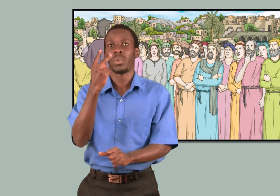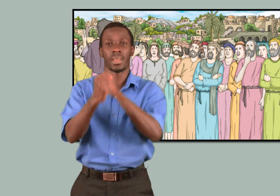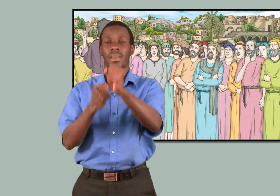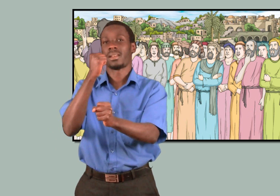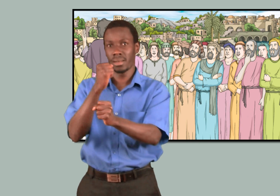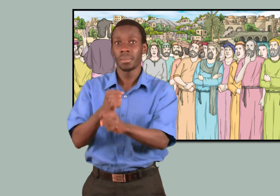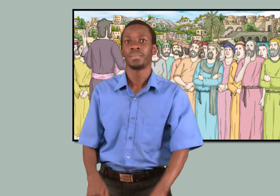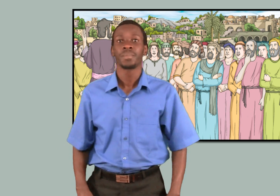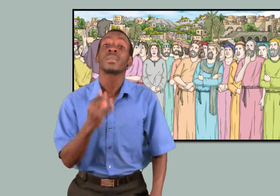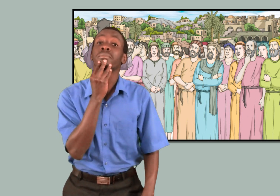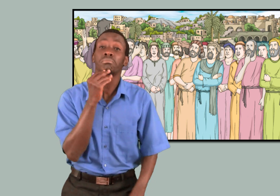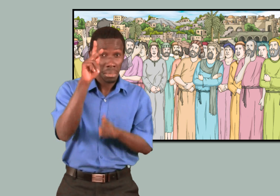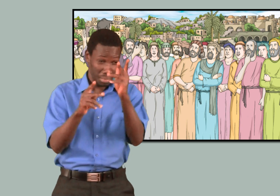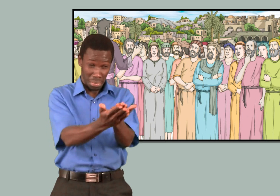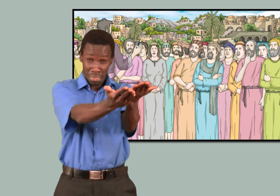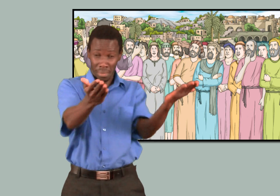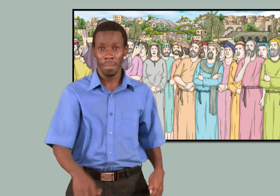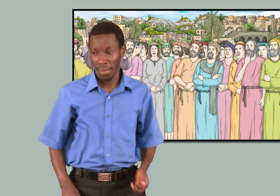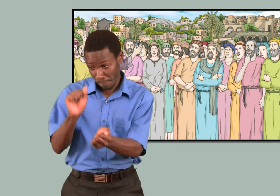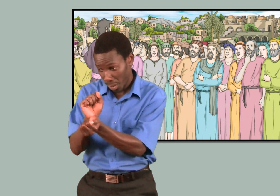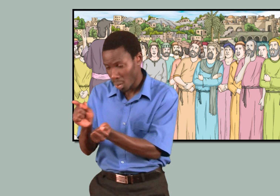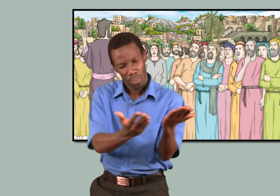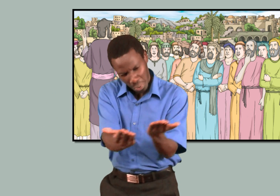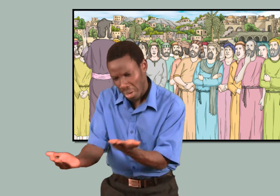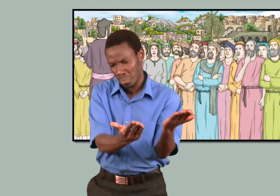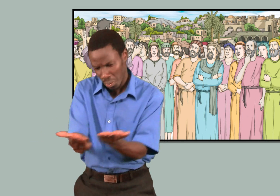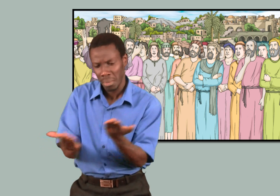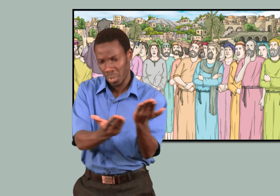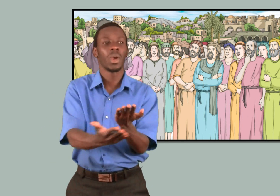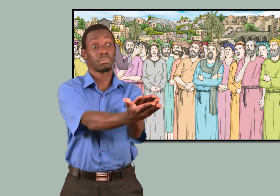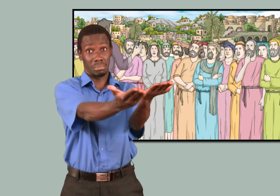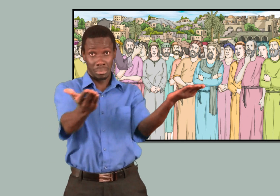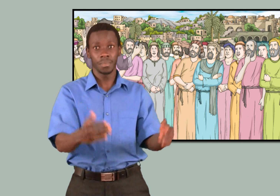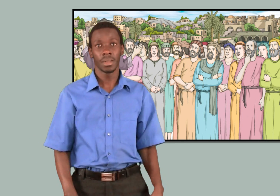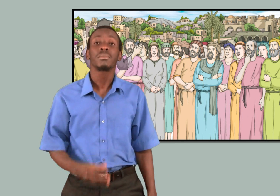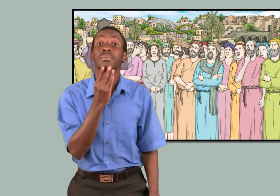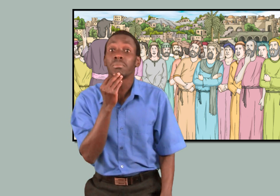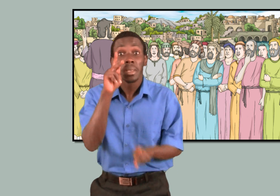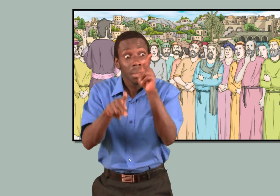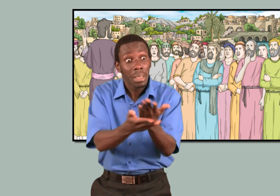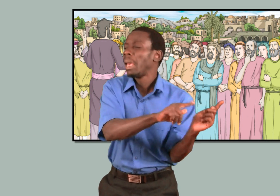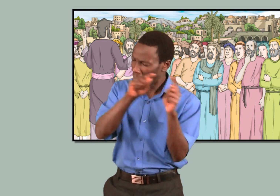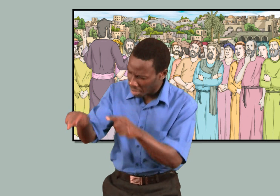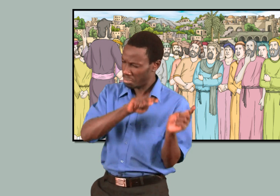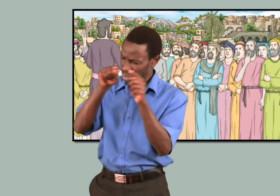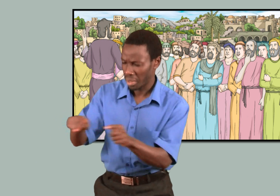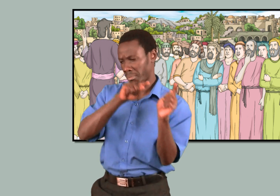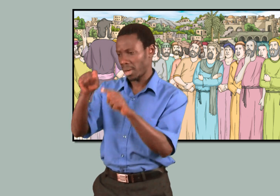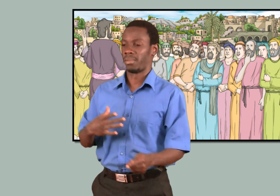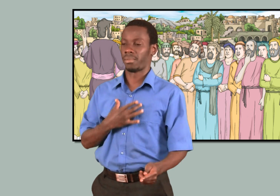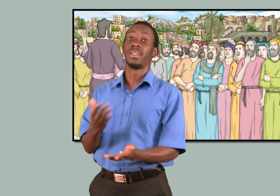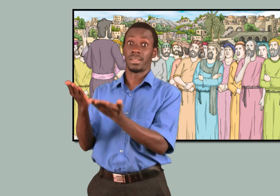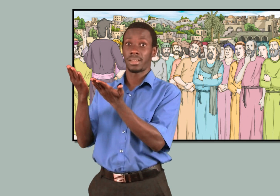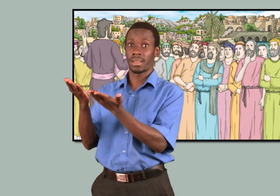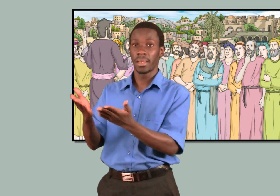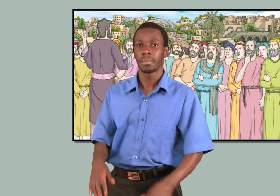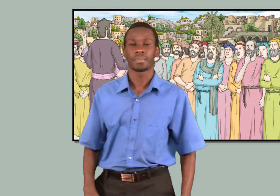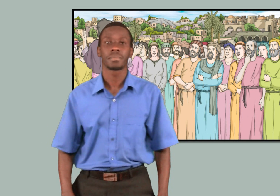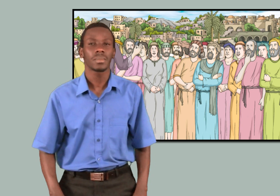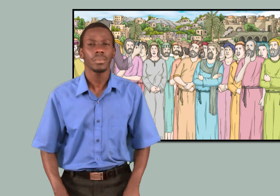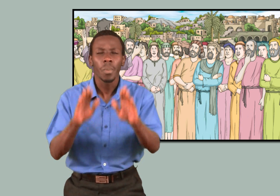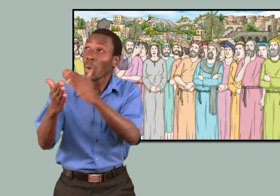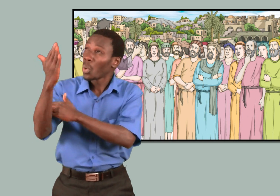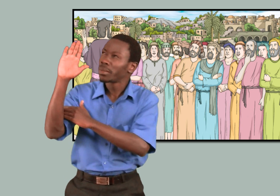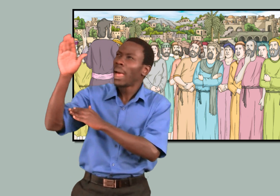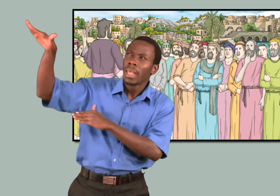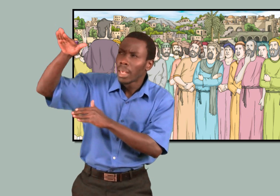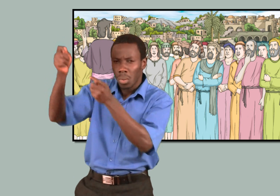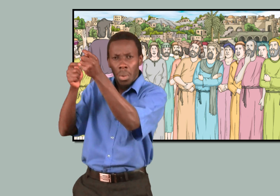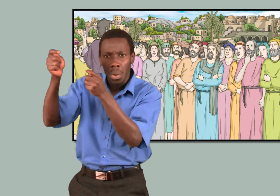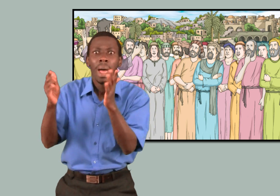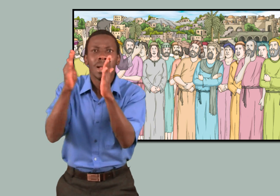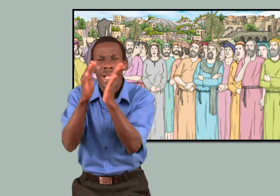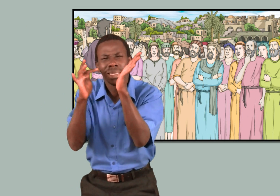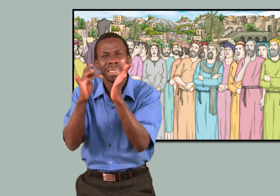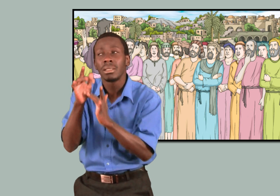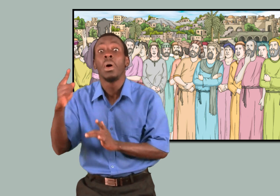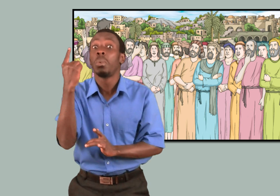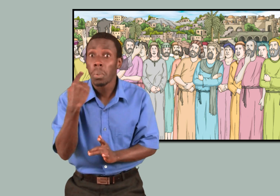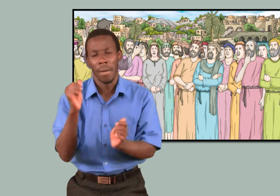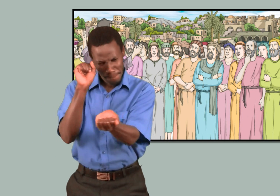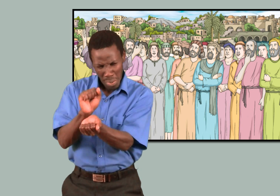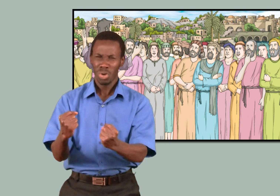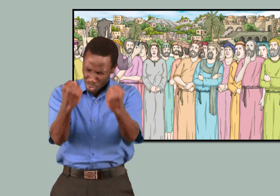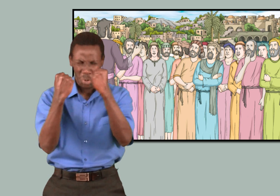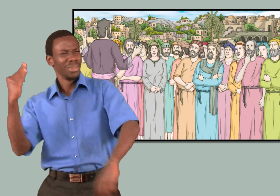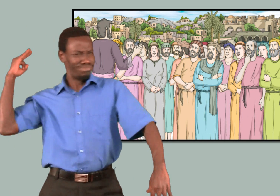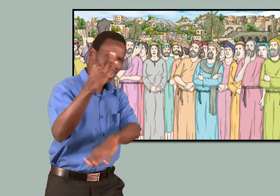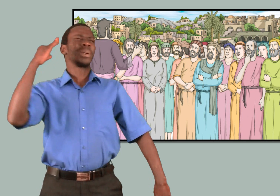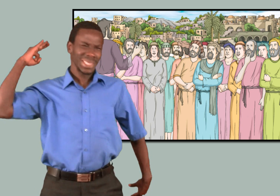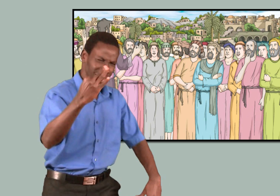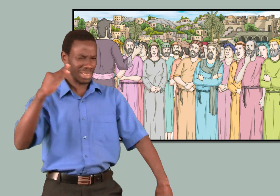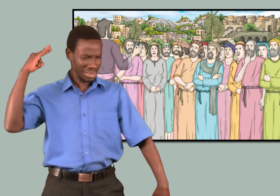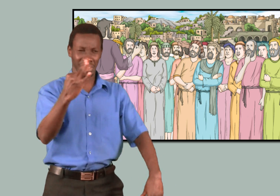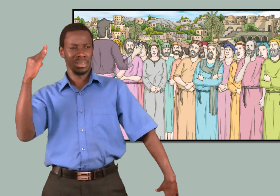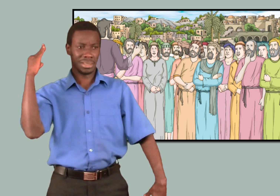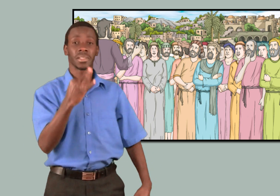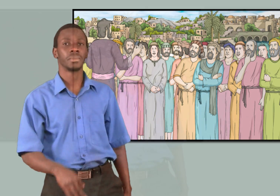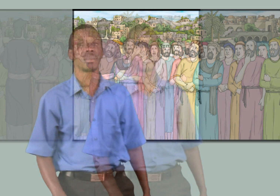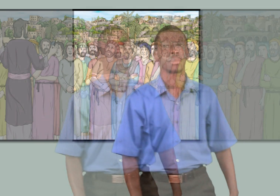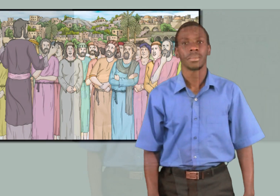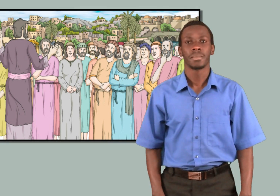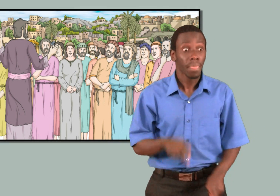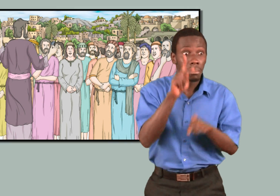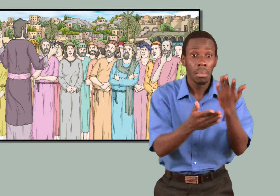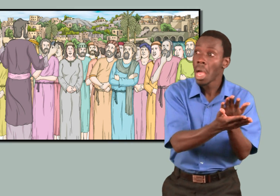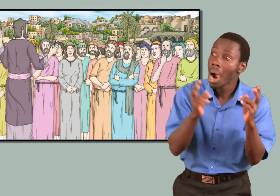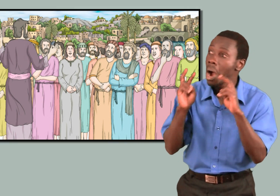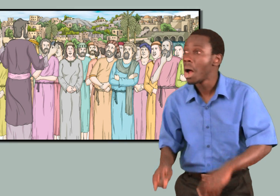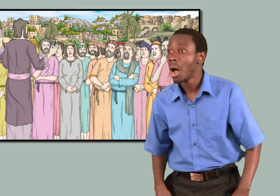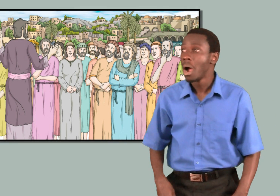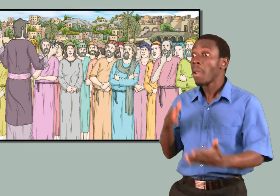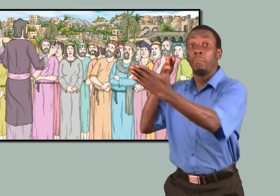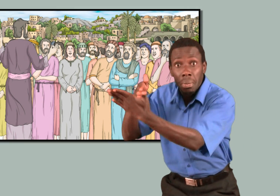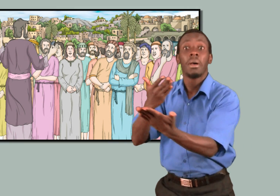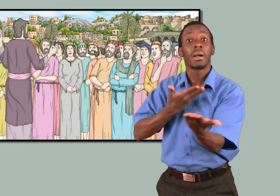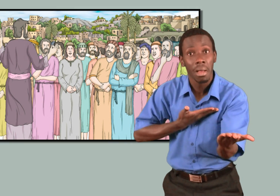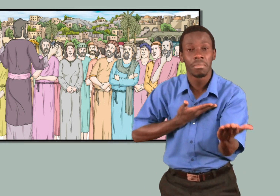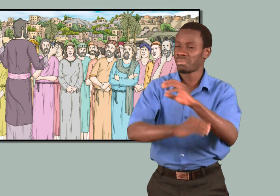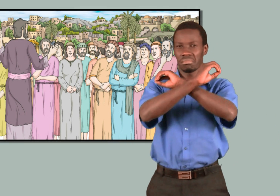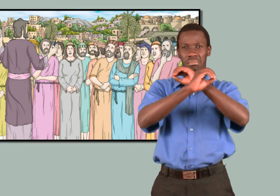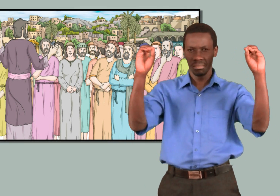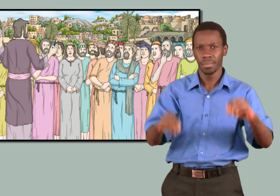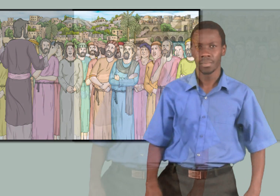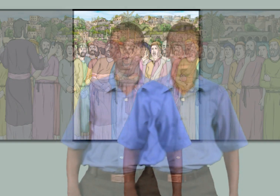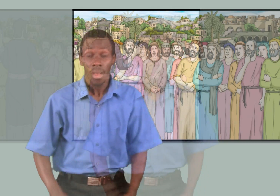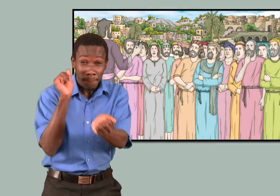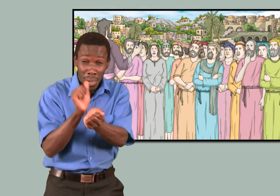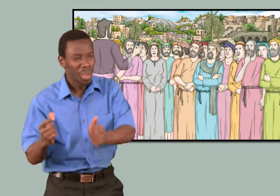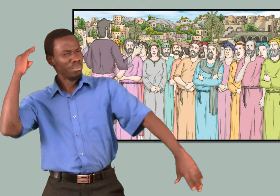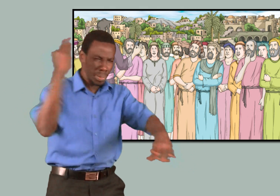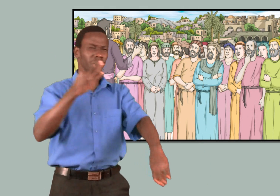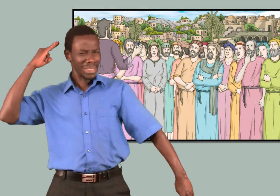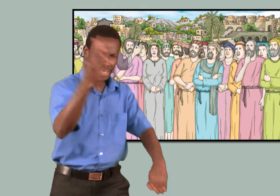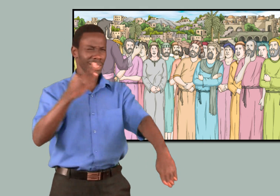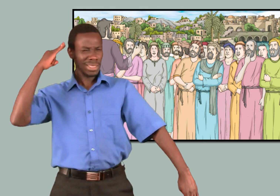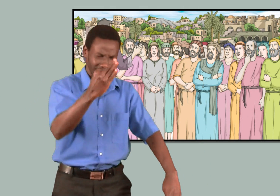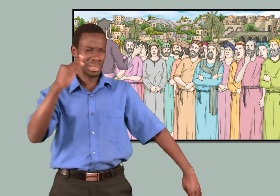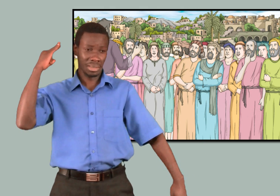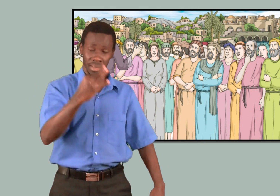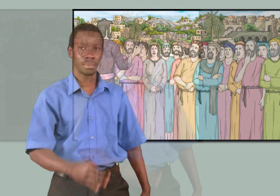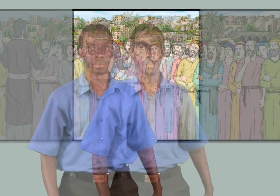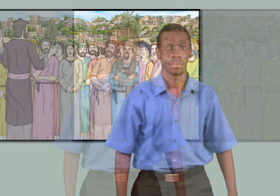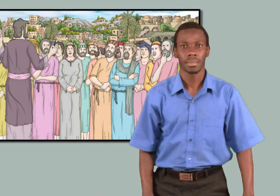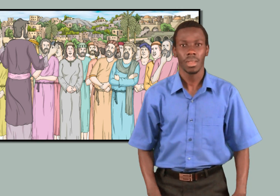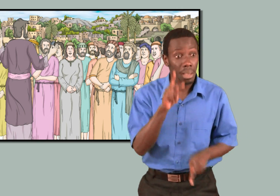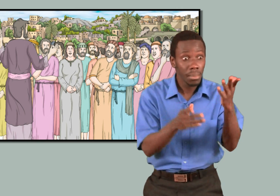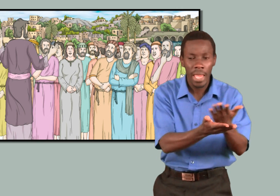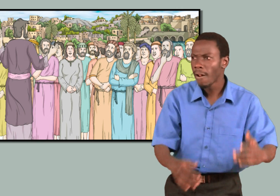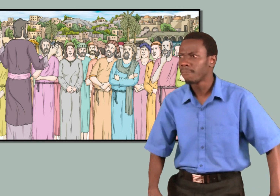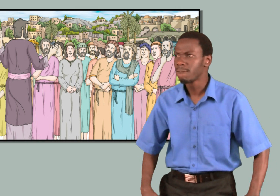Paul stayed there two full years in his own rented house, welcoming all who came to visit him.